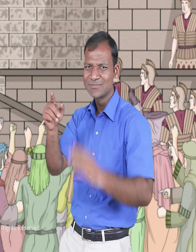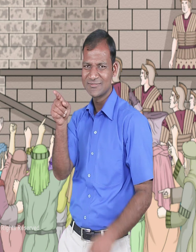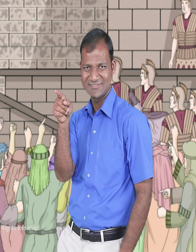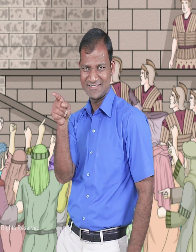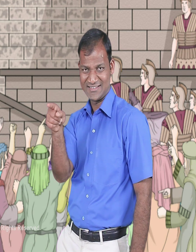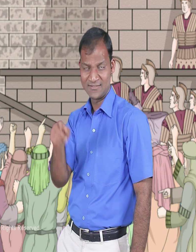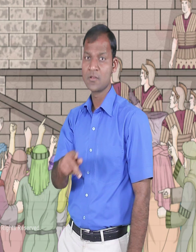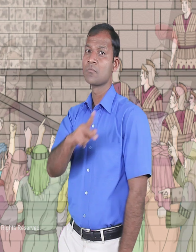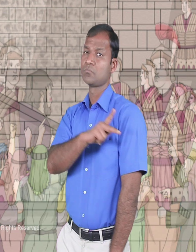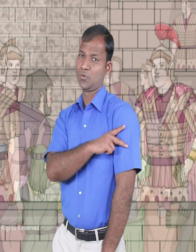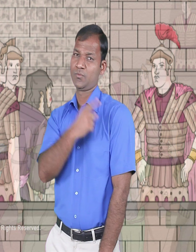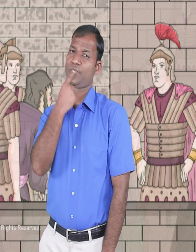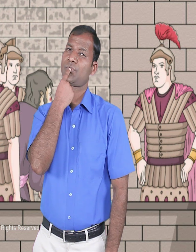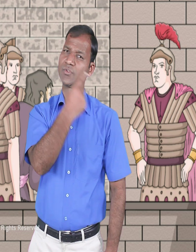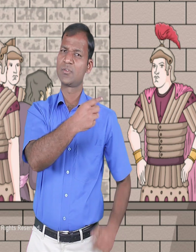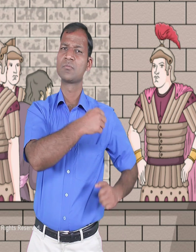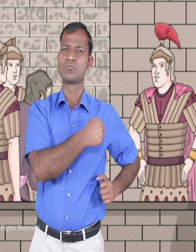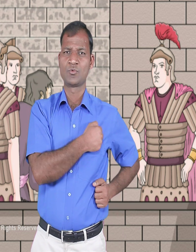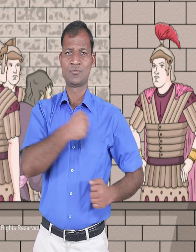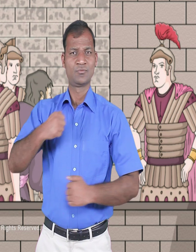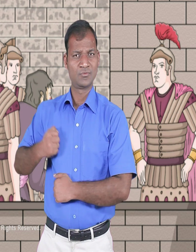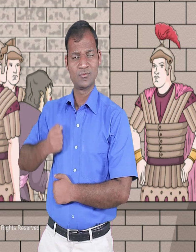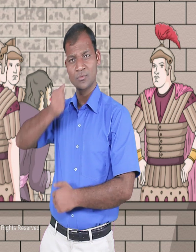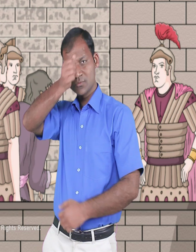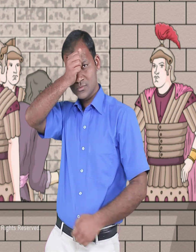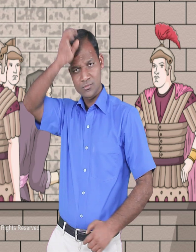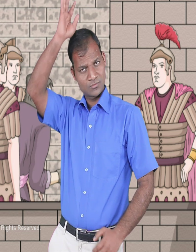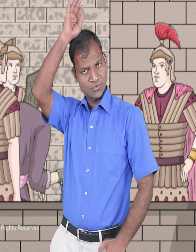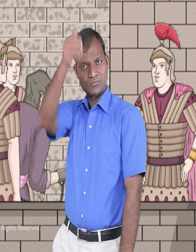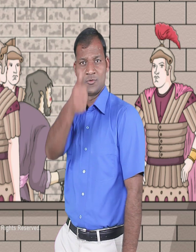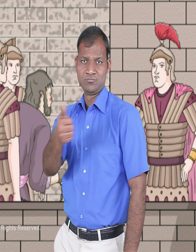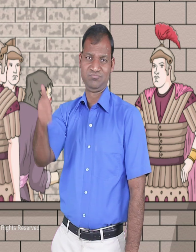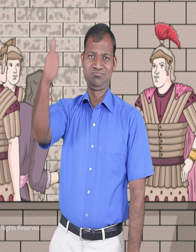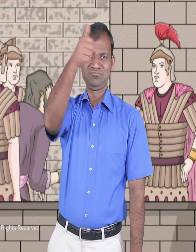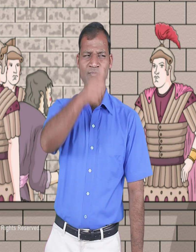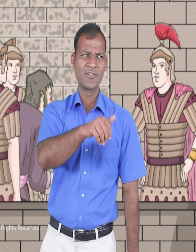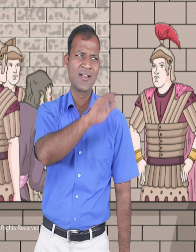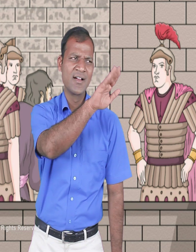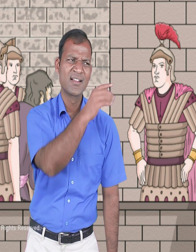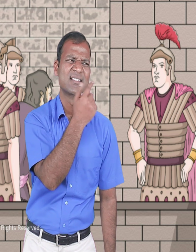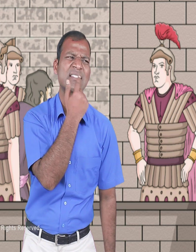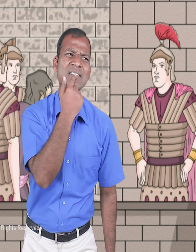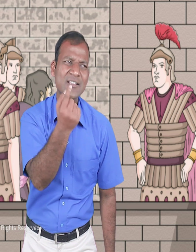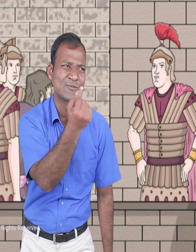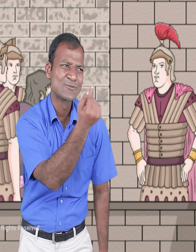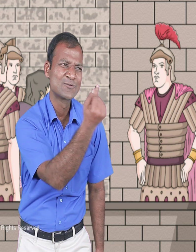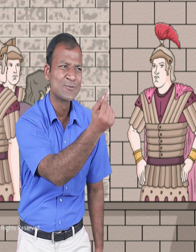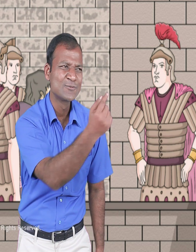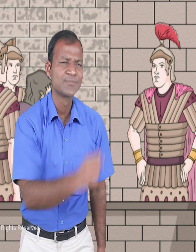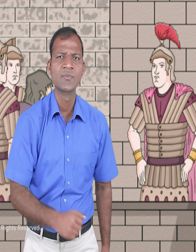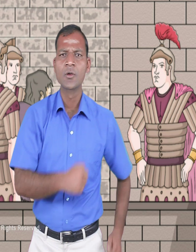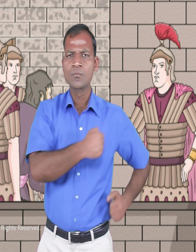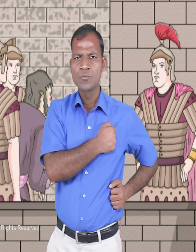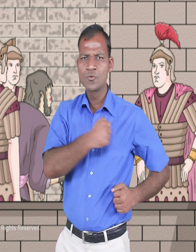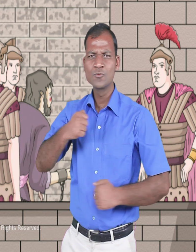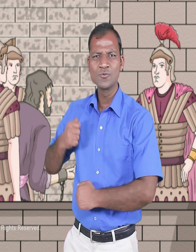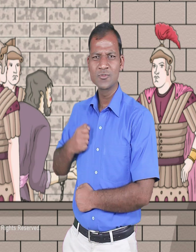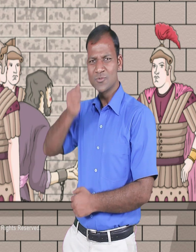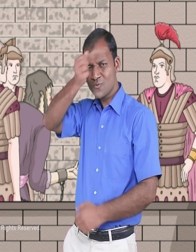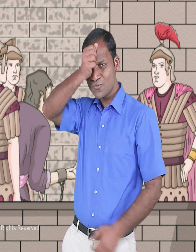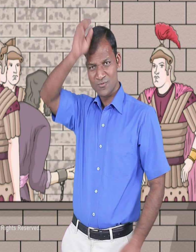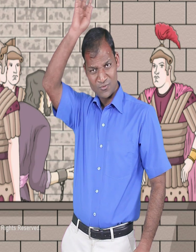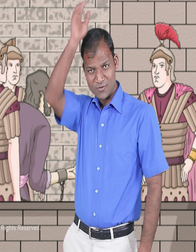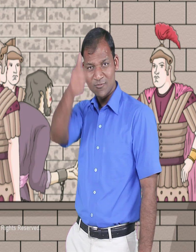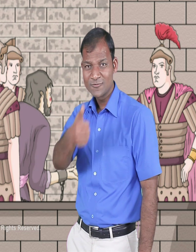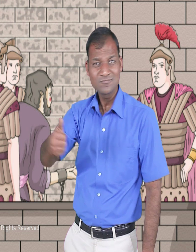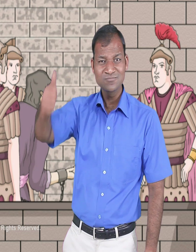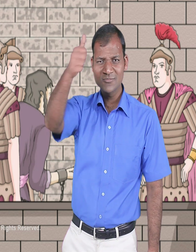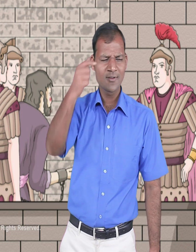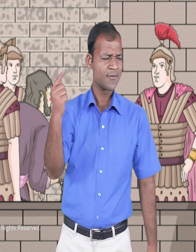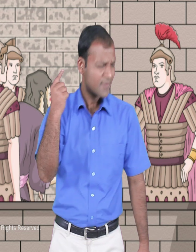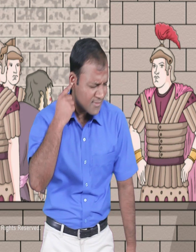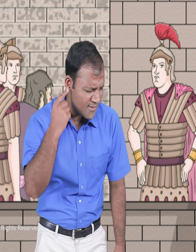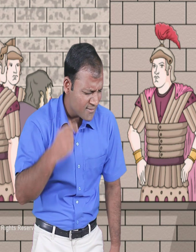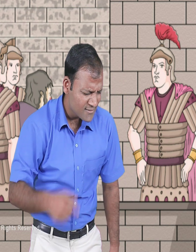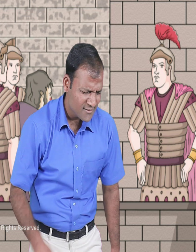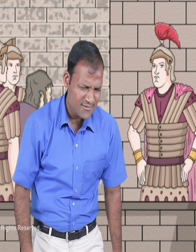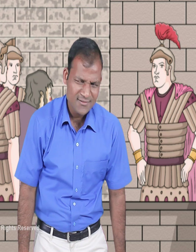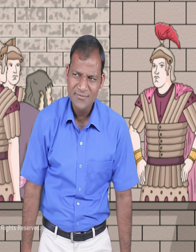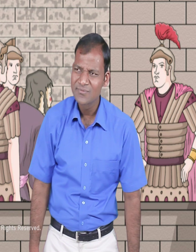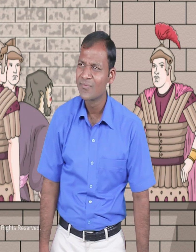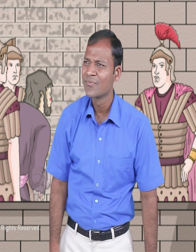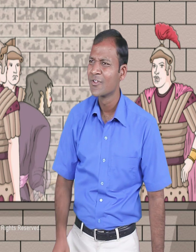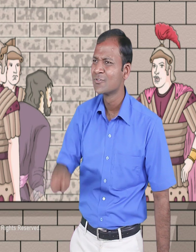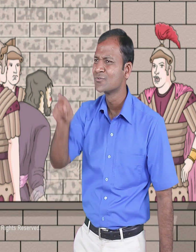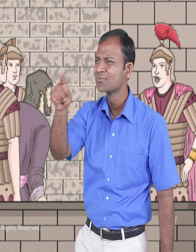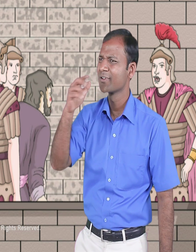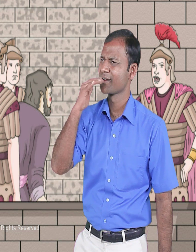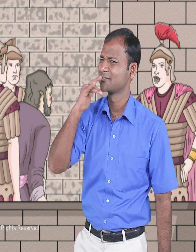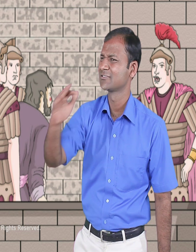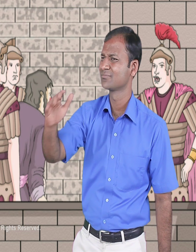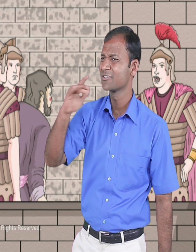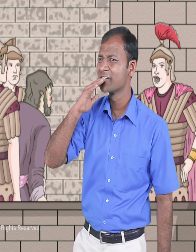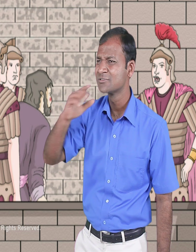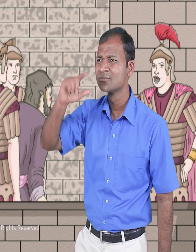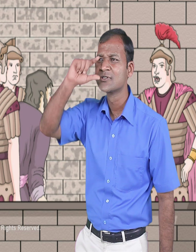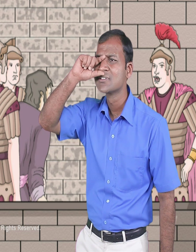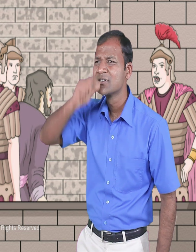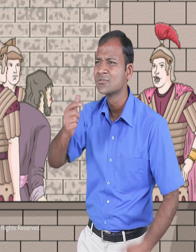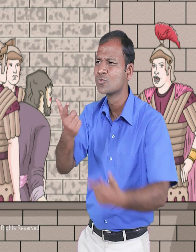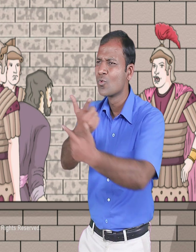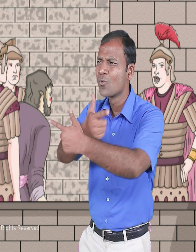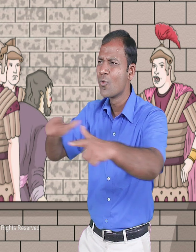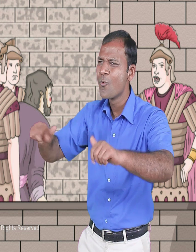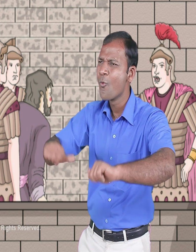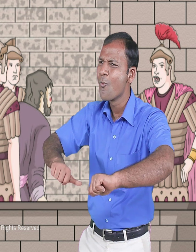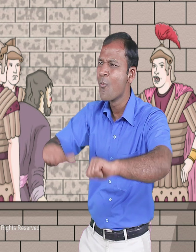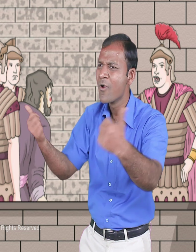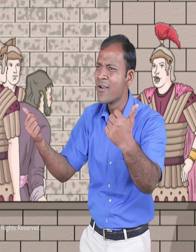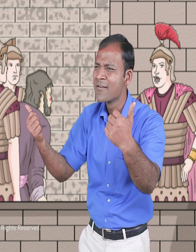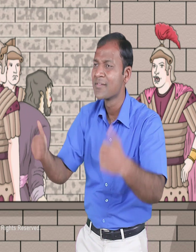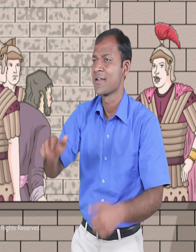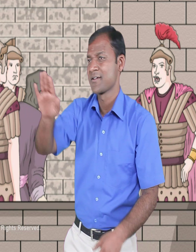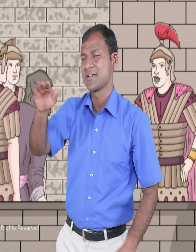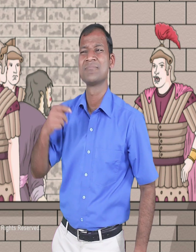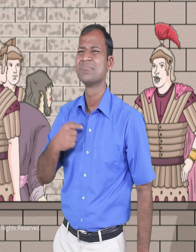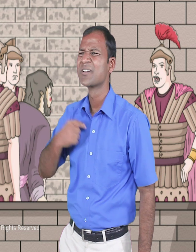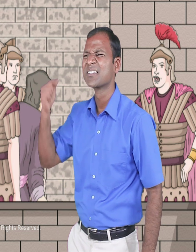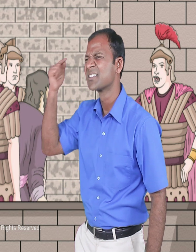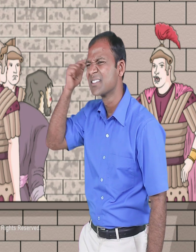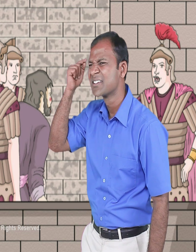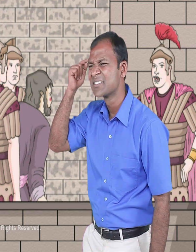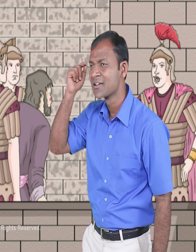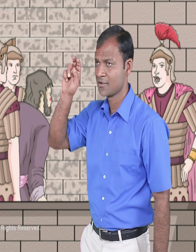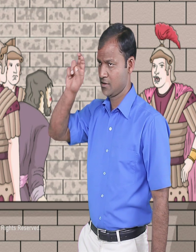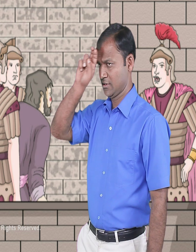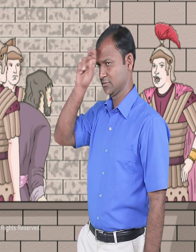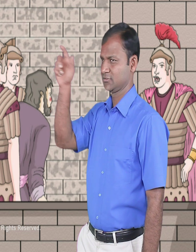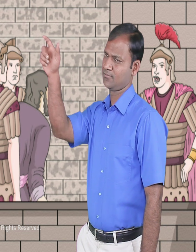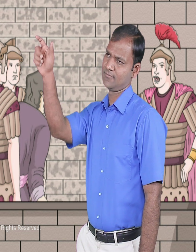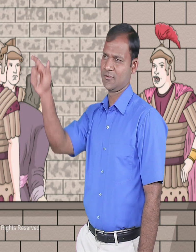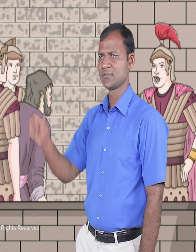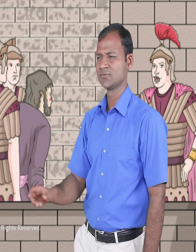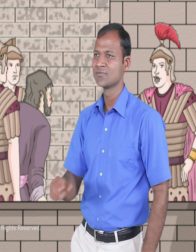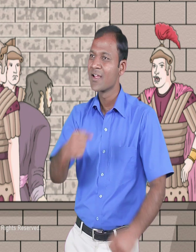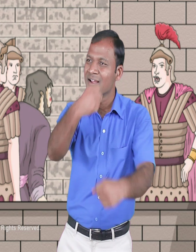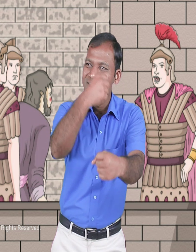As they were about to take Paul into the barracks, he asked the commander, “May I say something to you?”